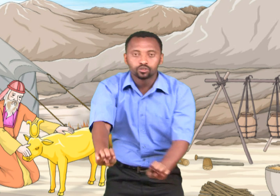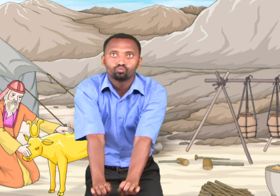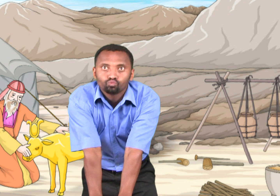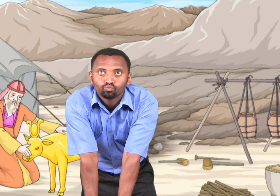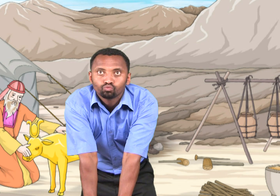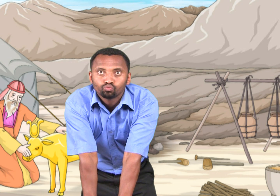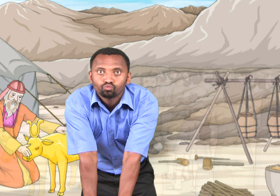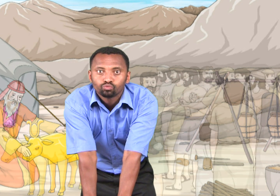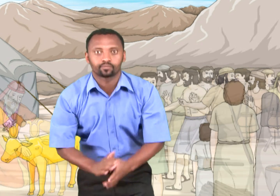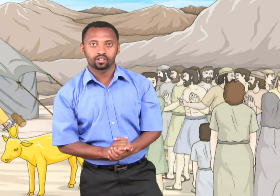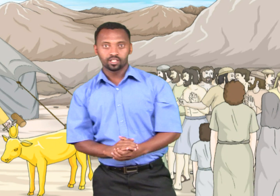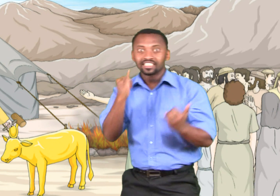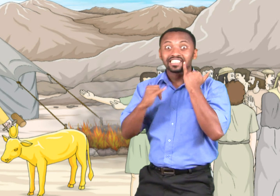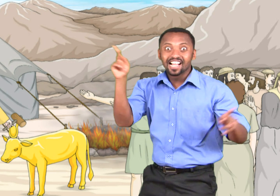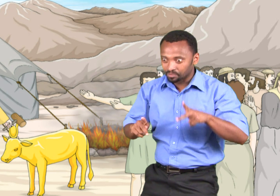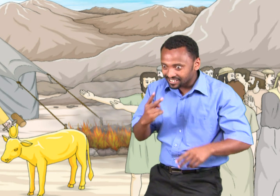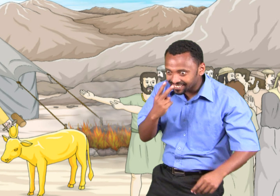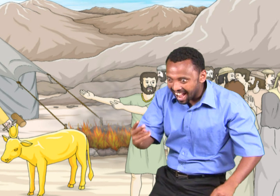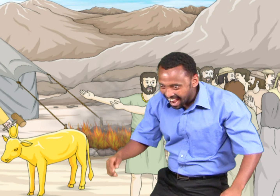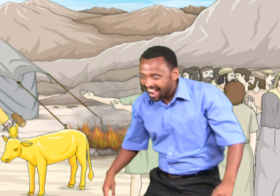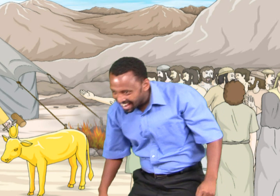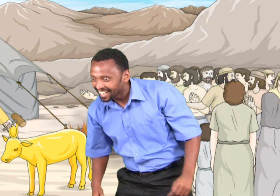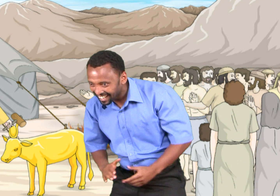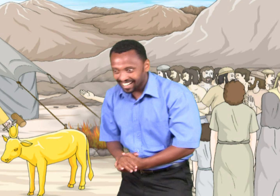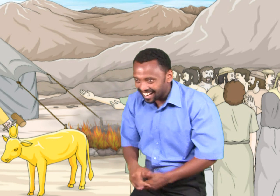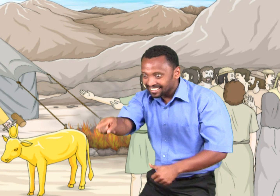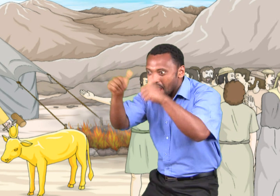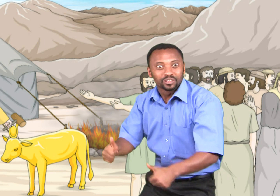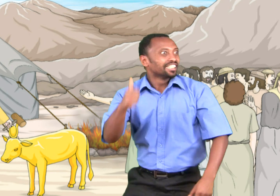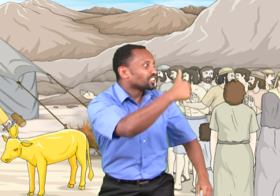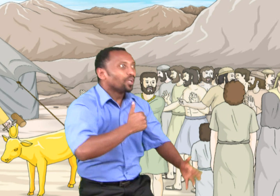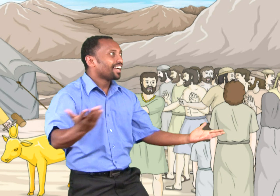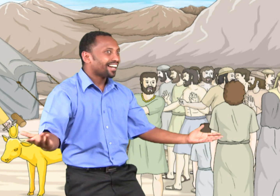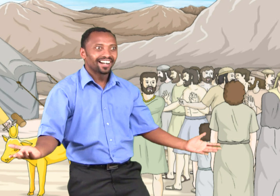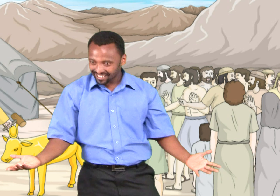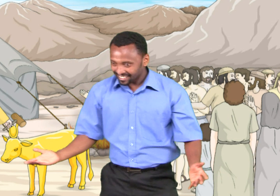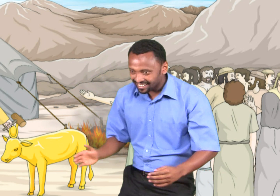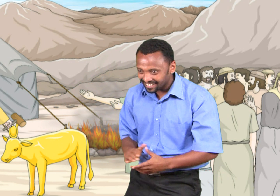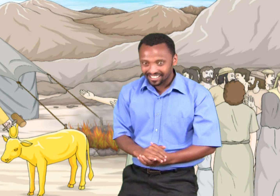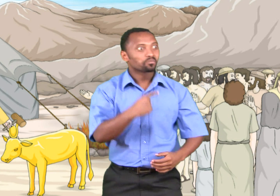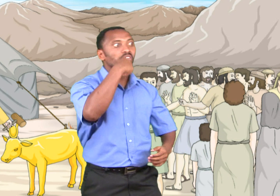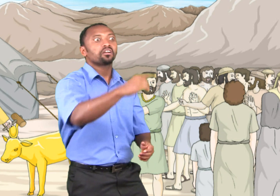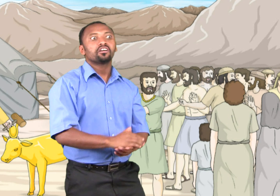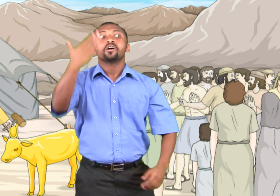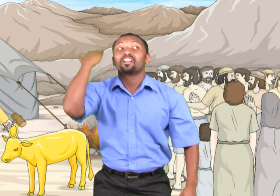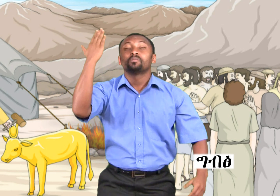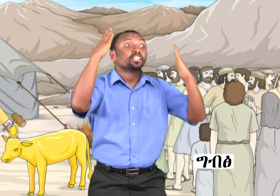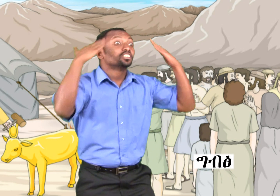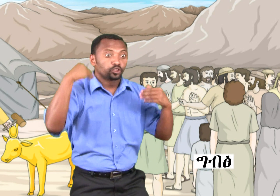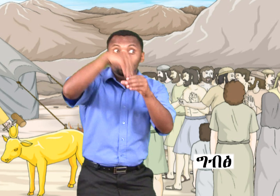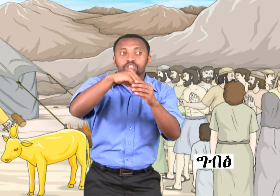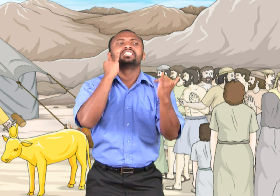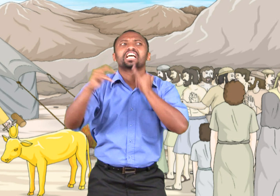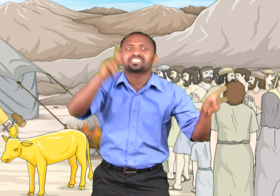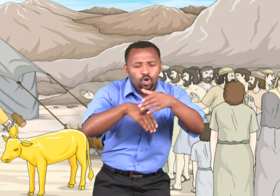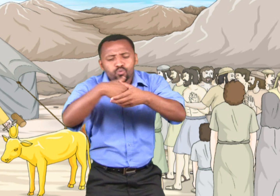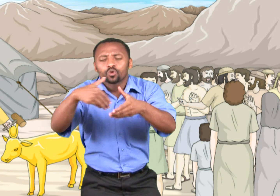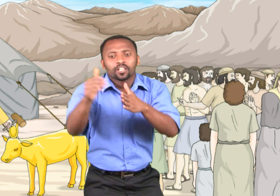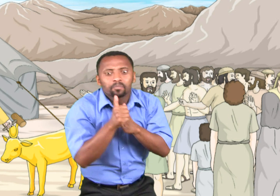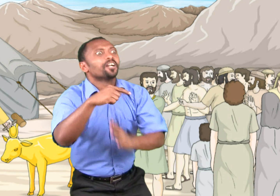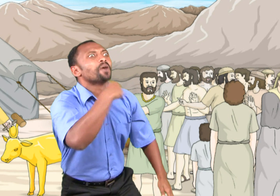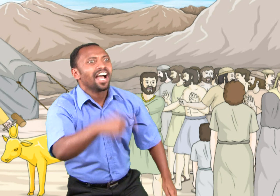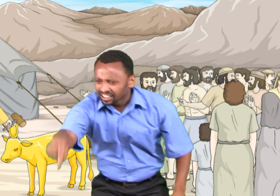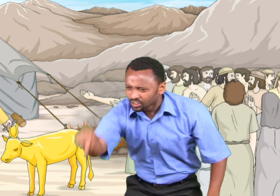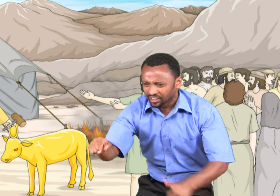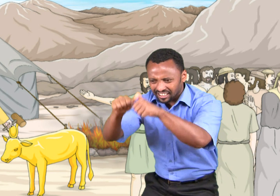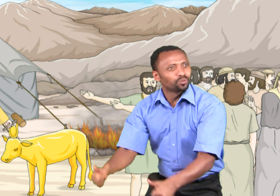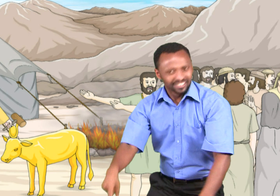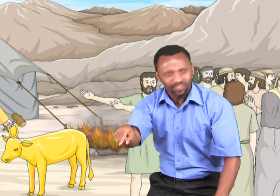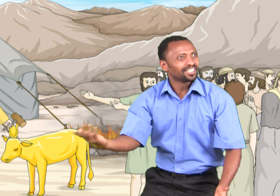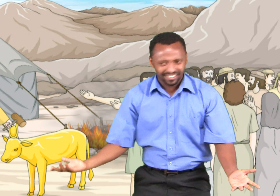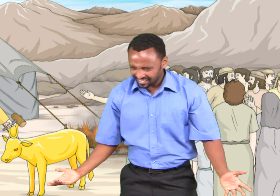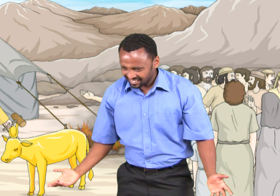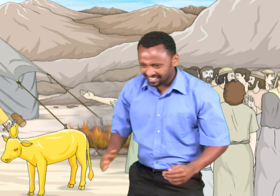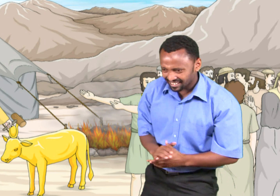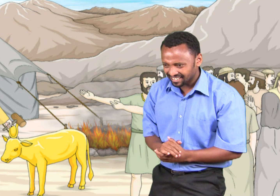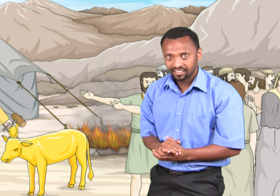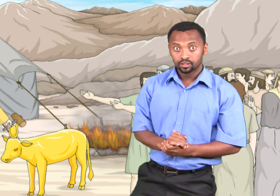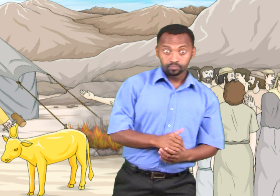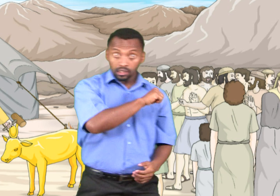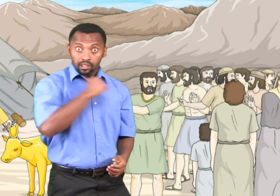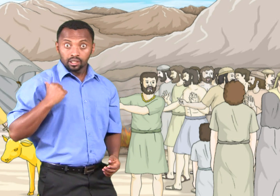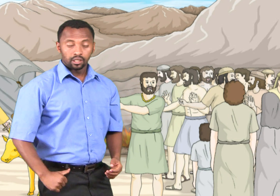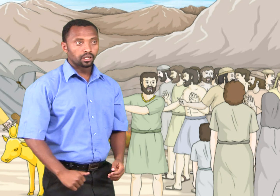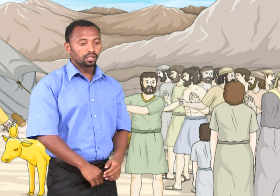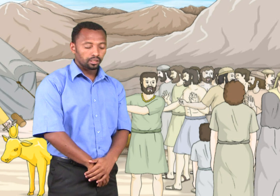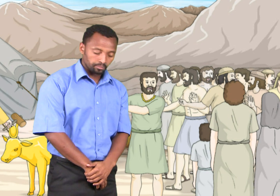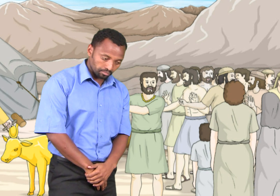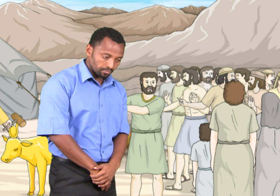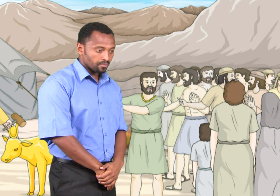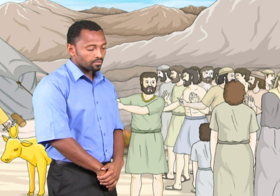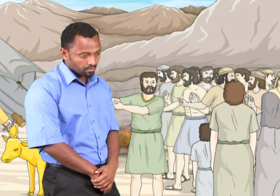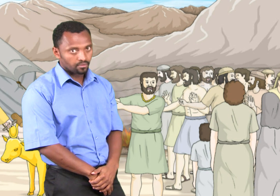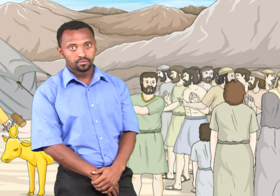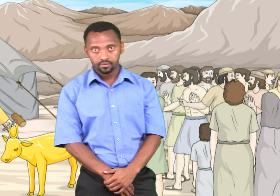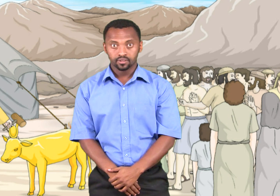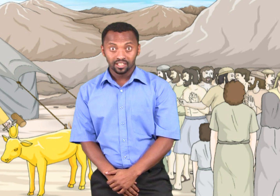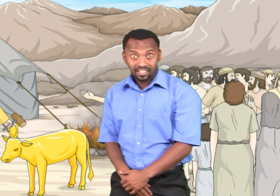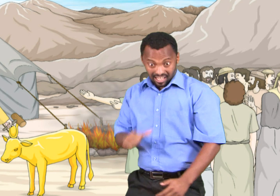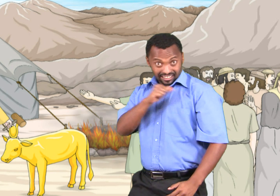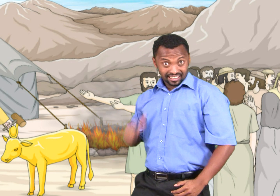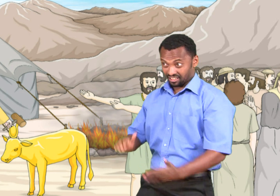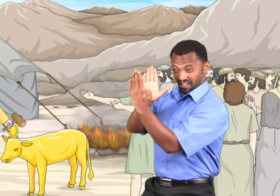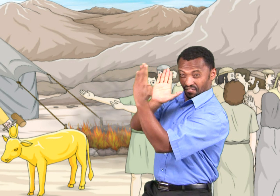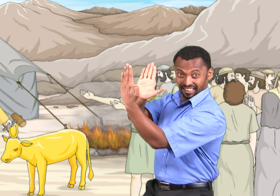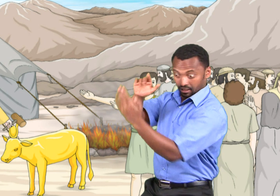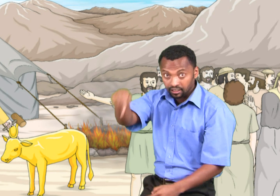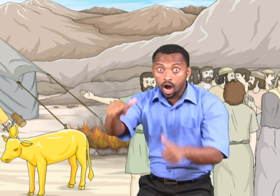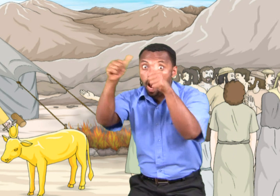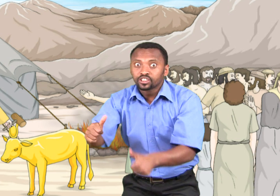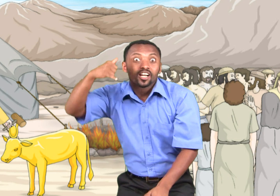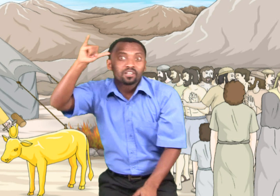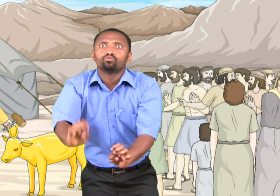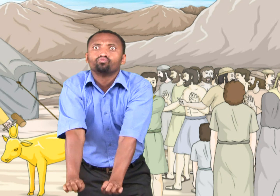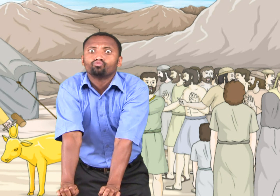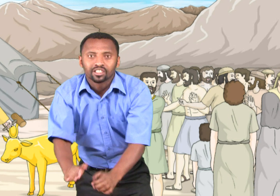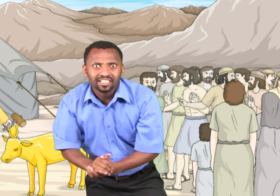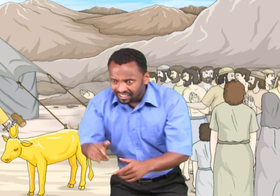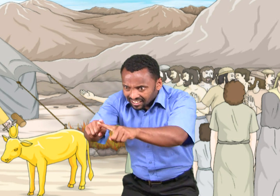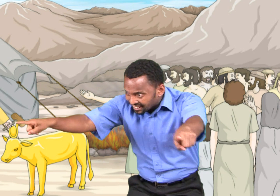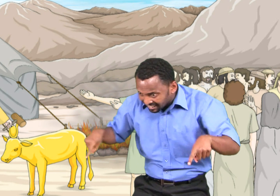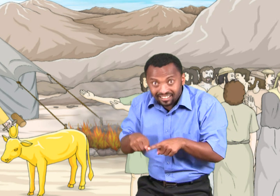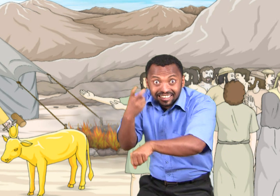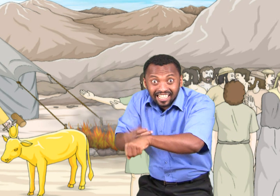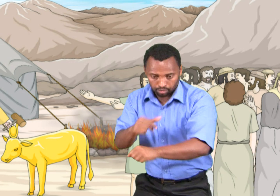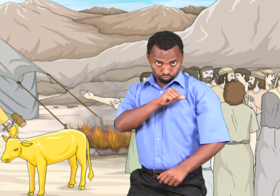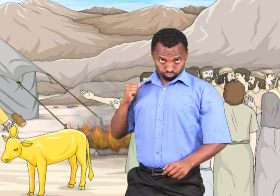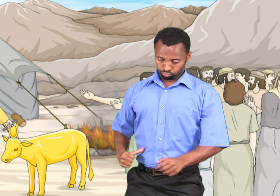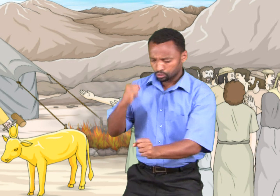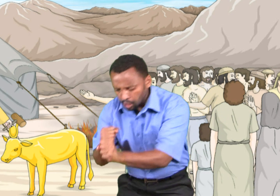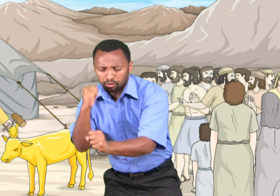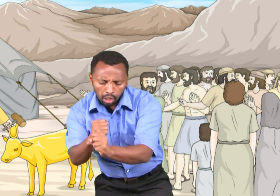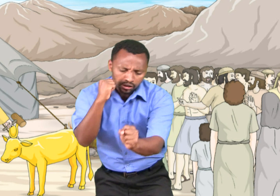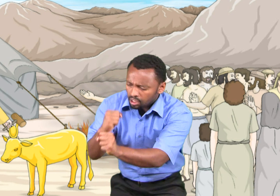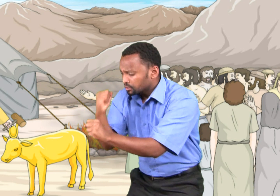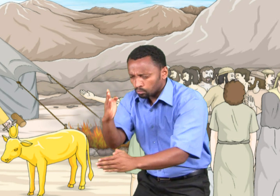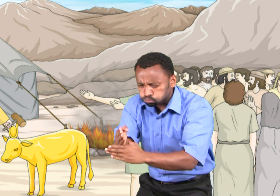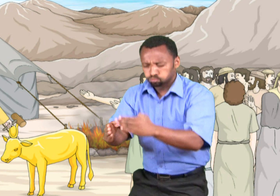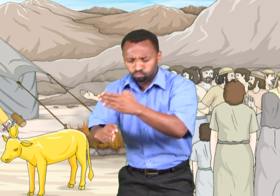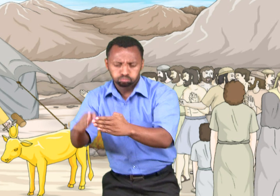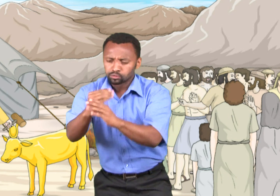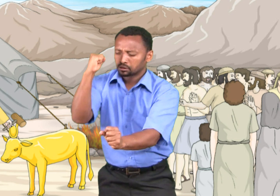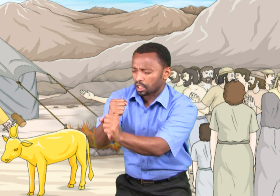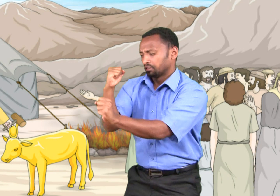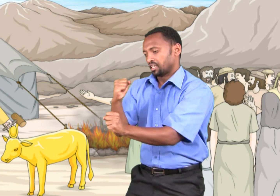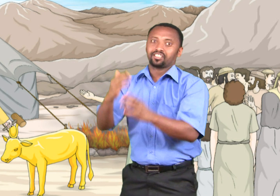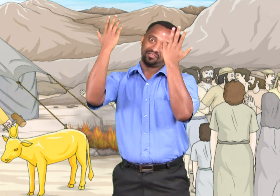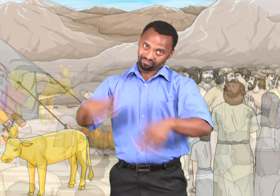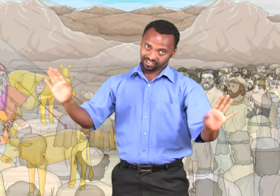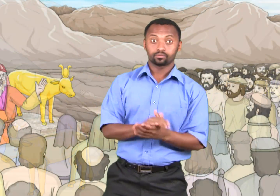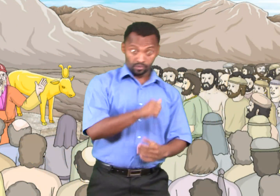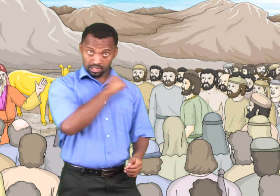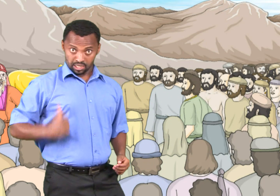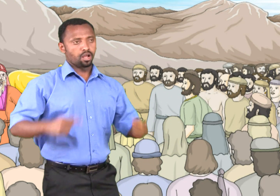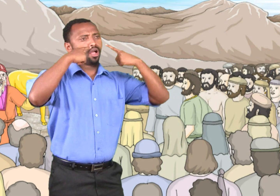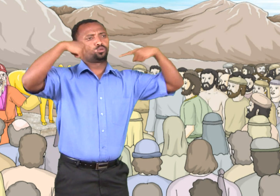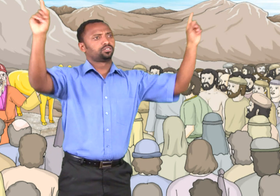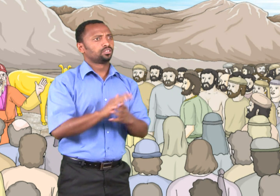And they said, “These, O Israel, are your gods, who brought you up out of the land of Egypt!”